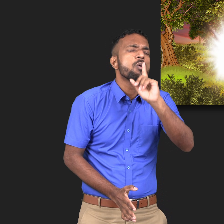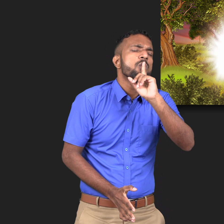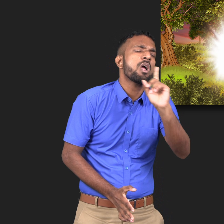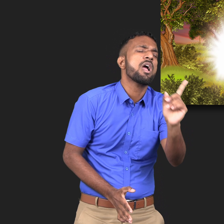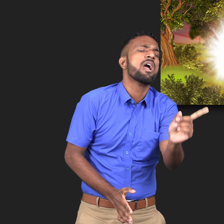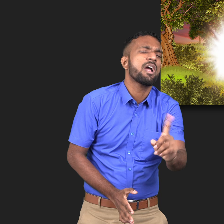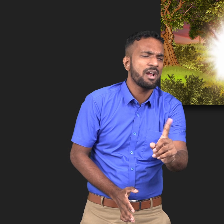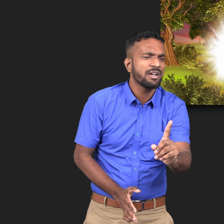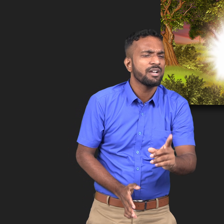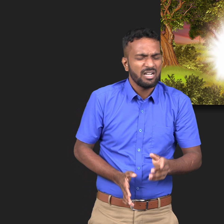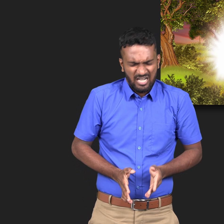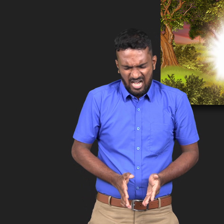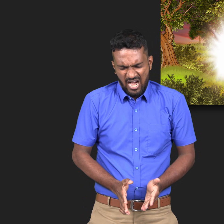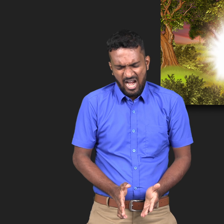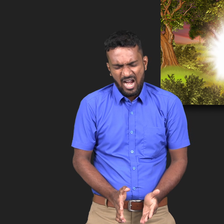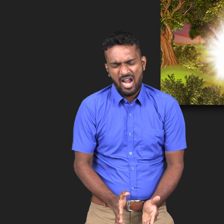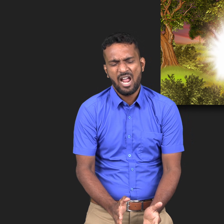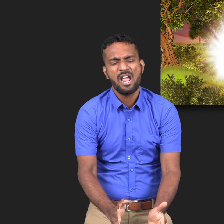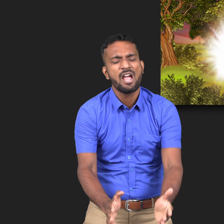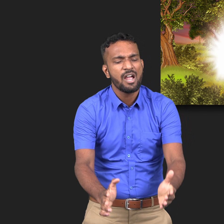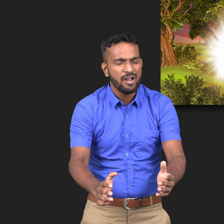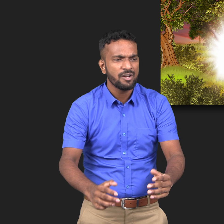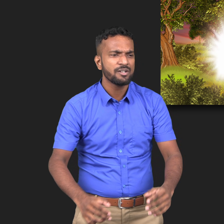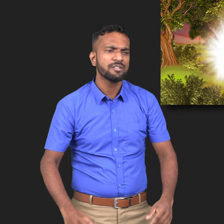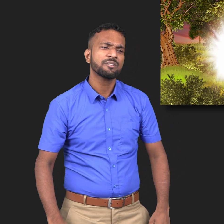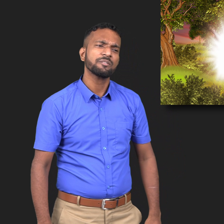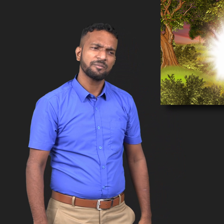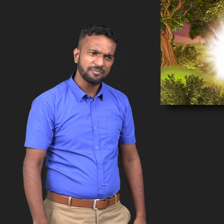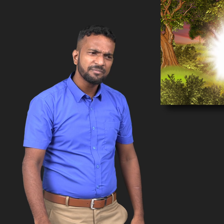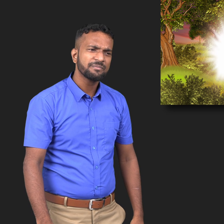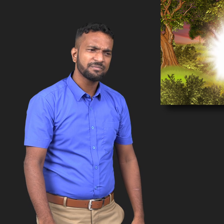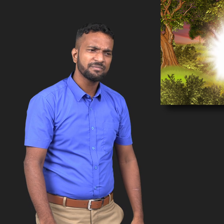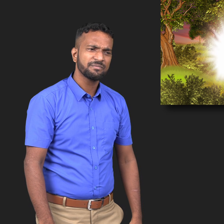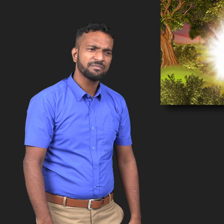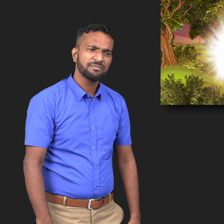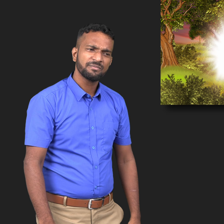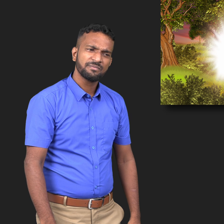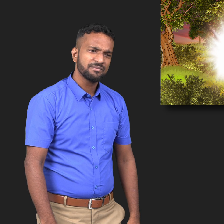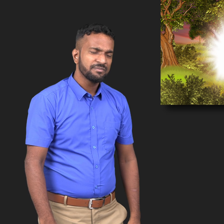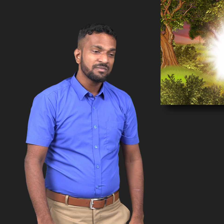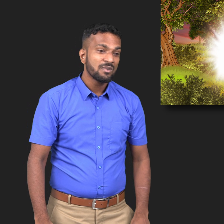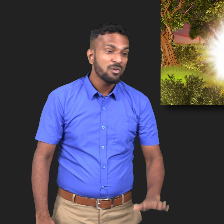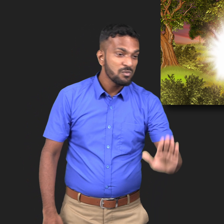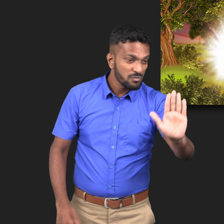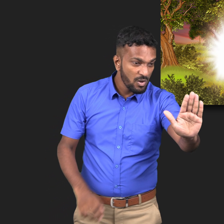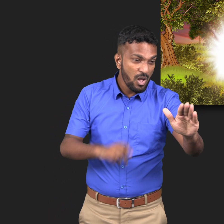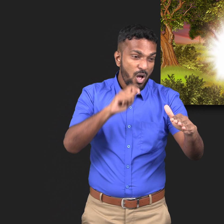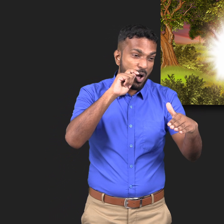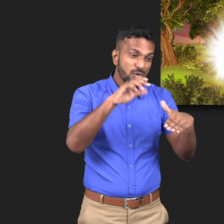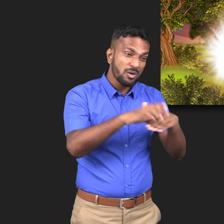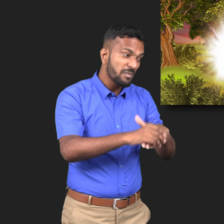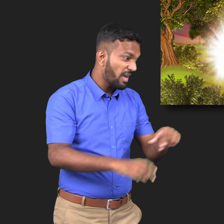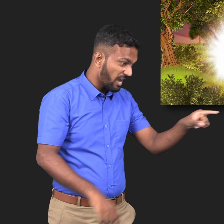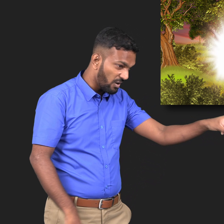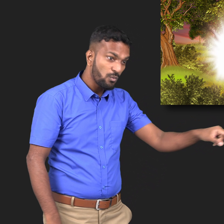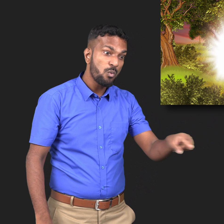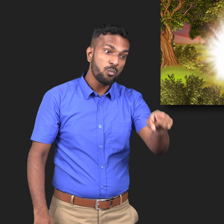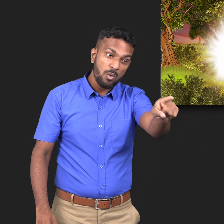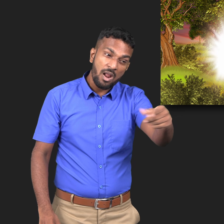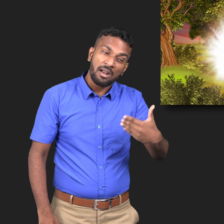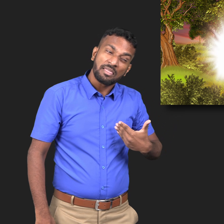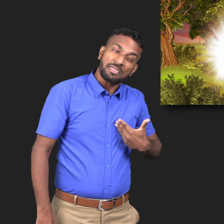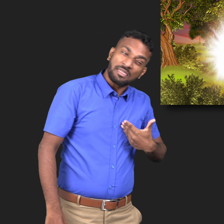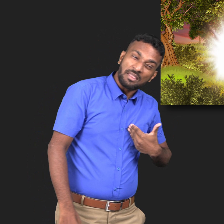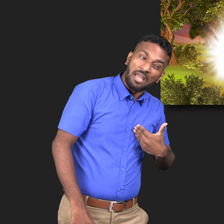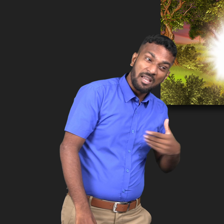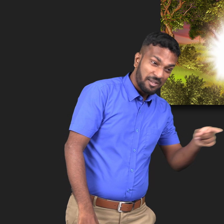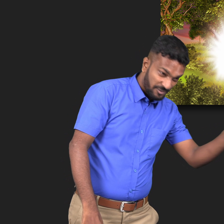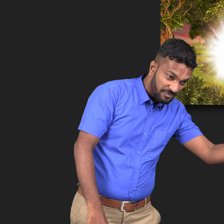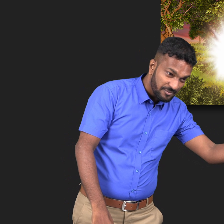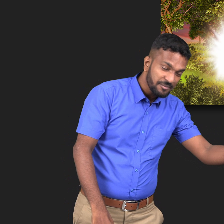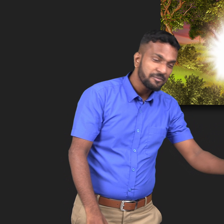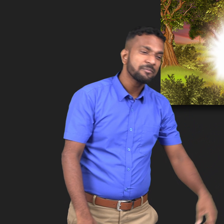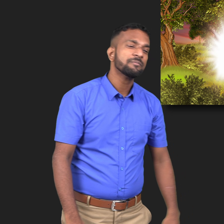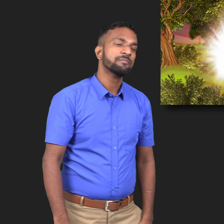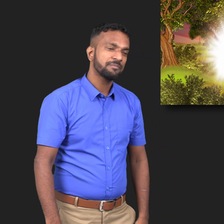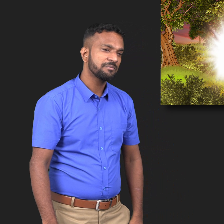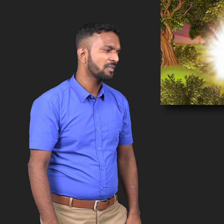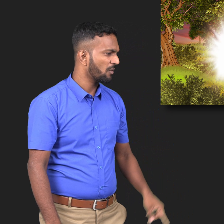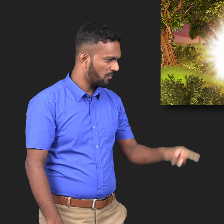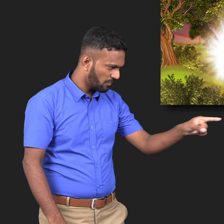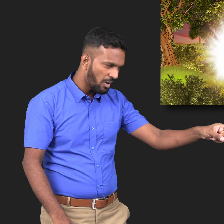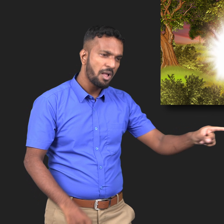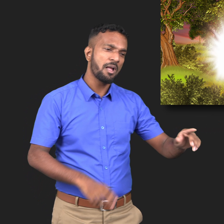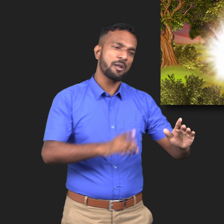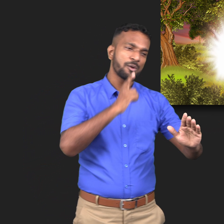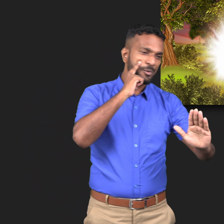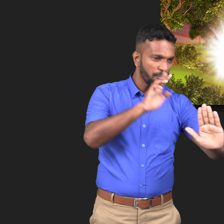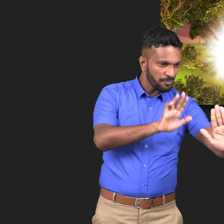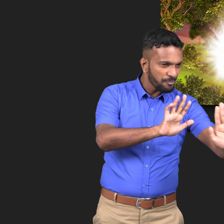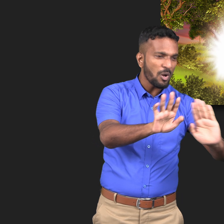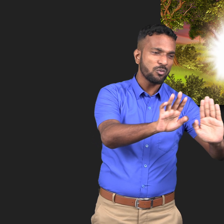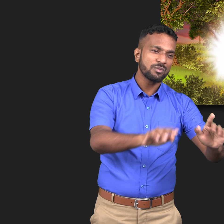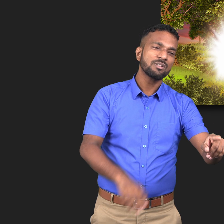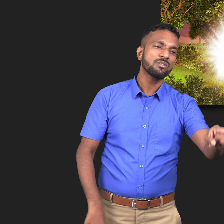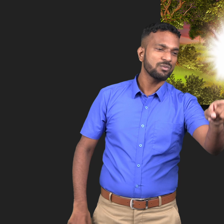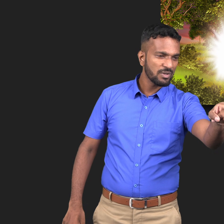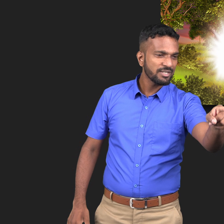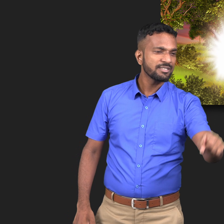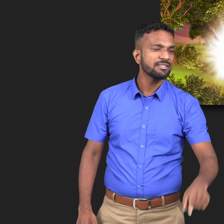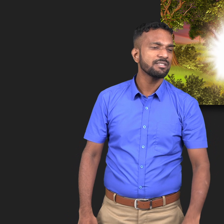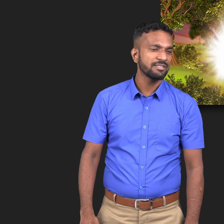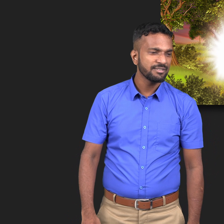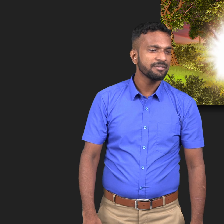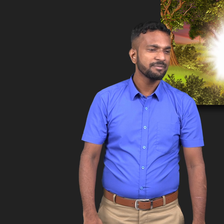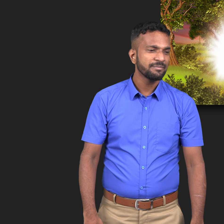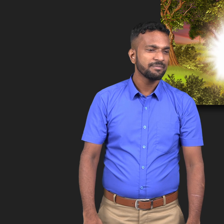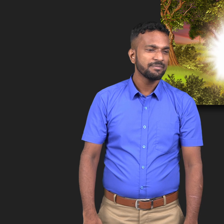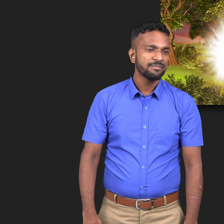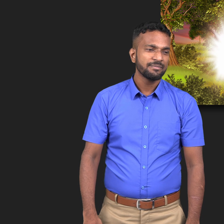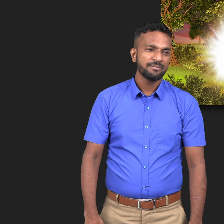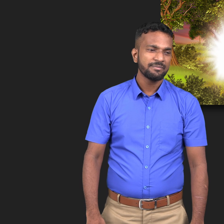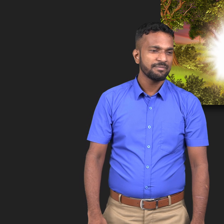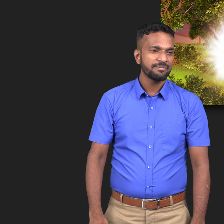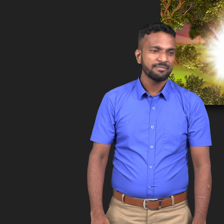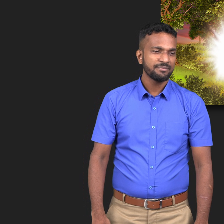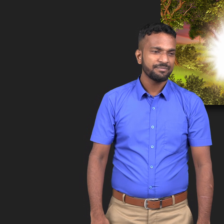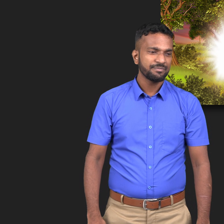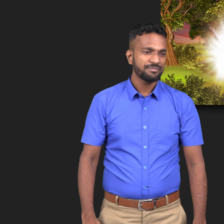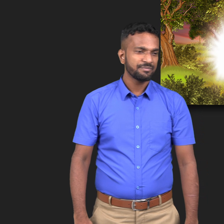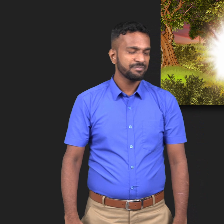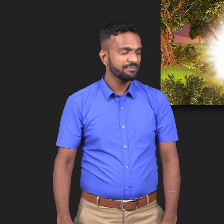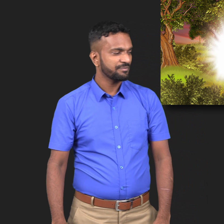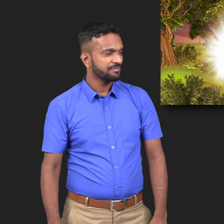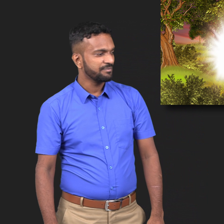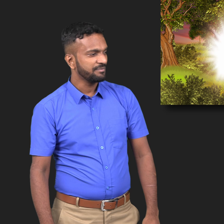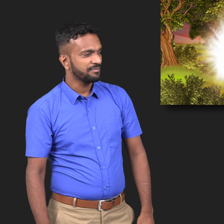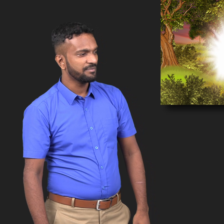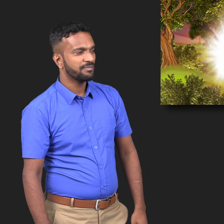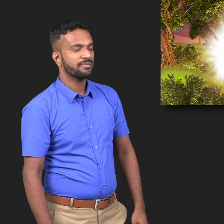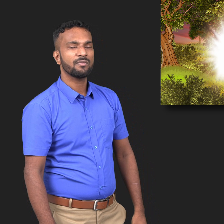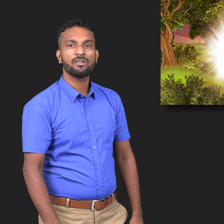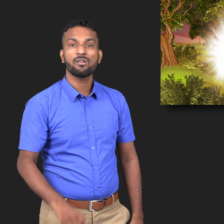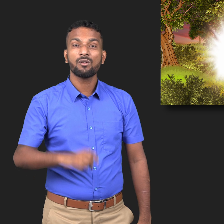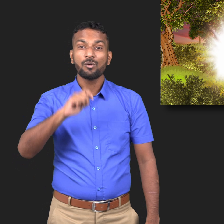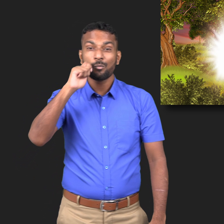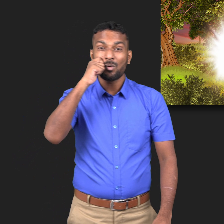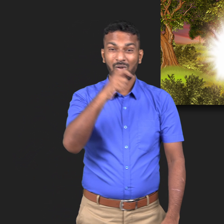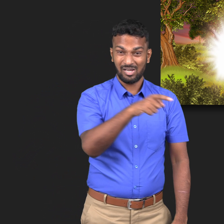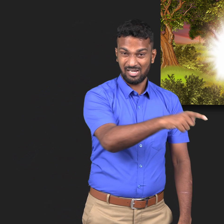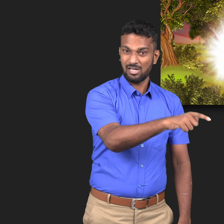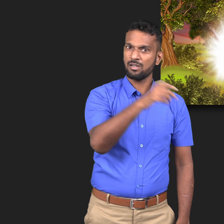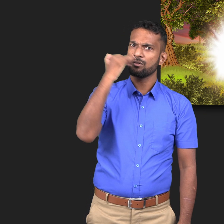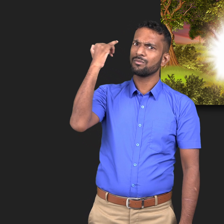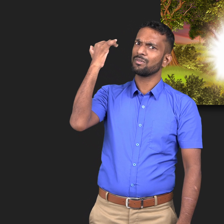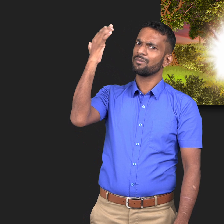Your desire will be for your husband, and he will rule over you.”